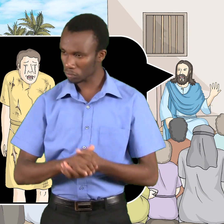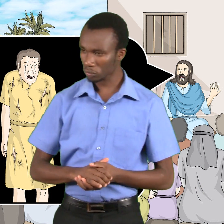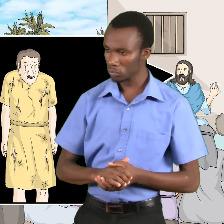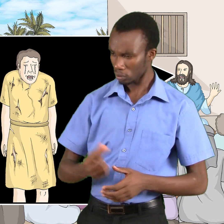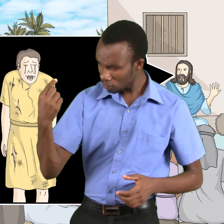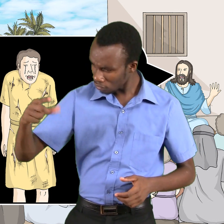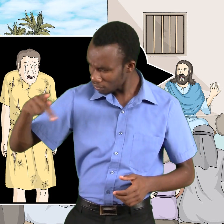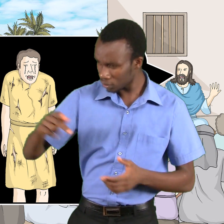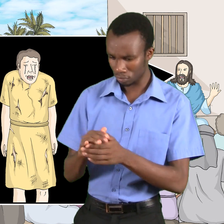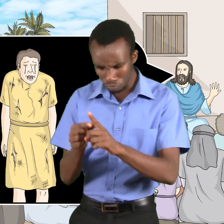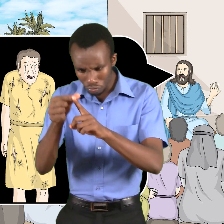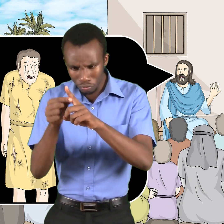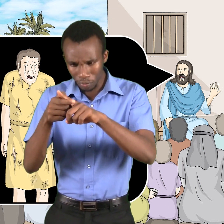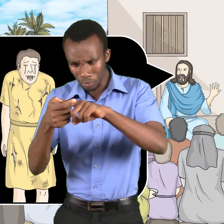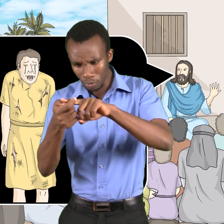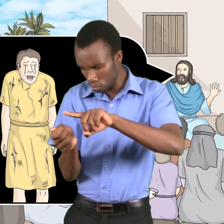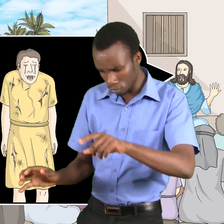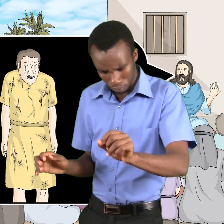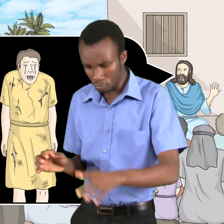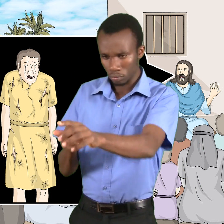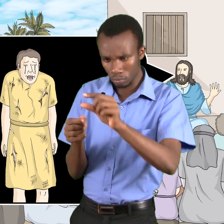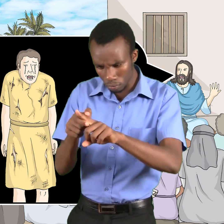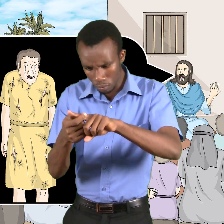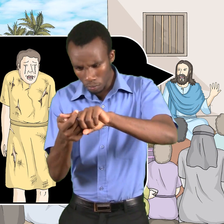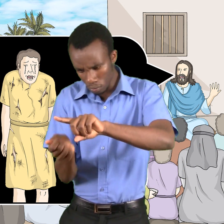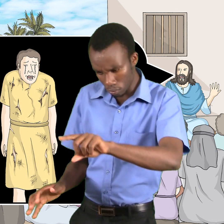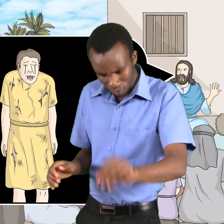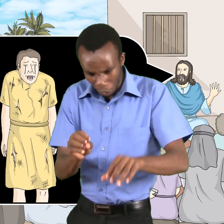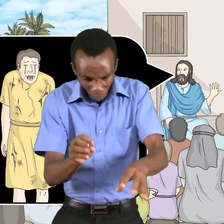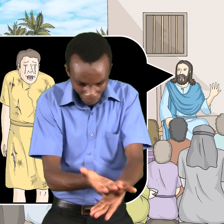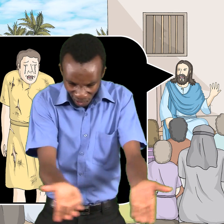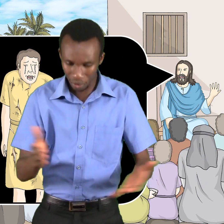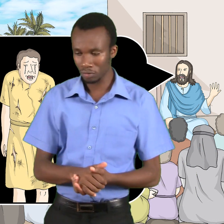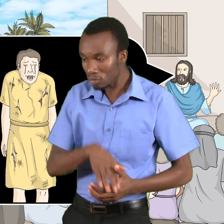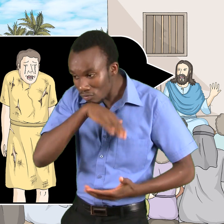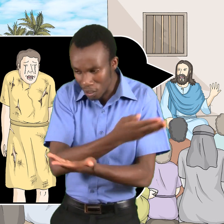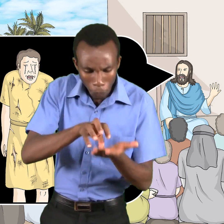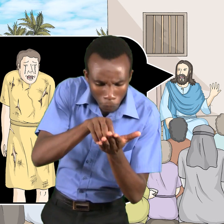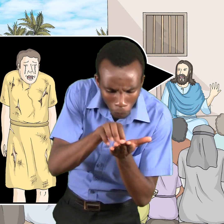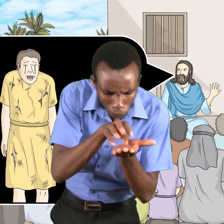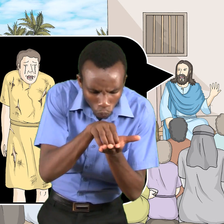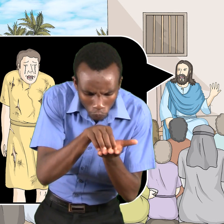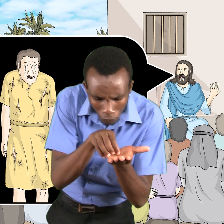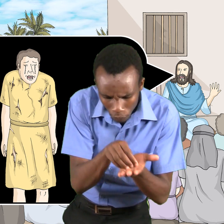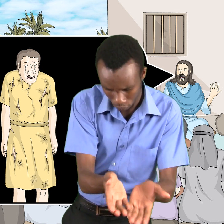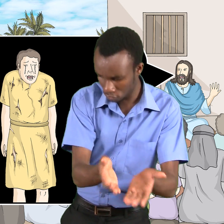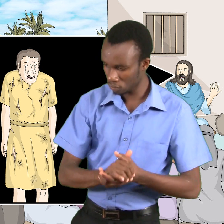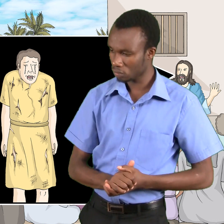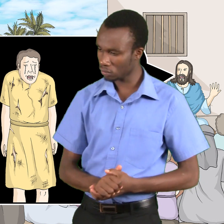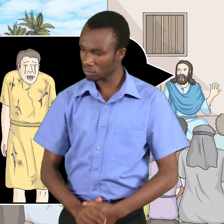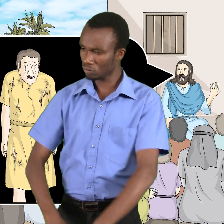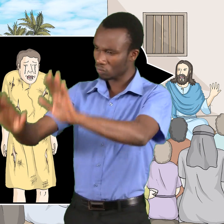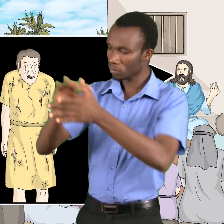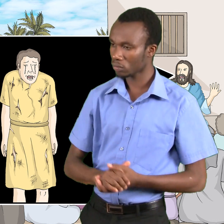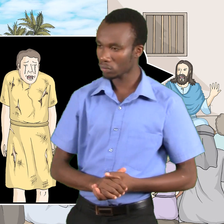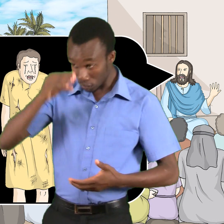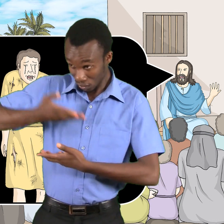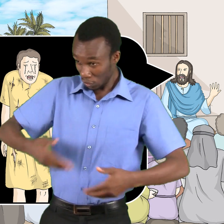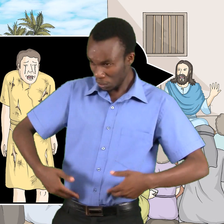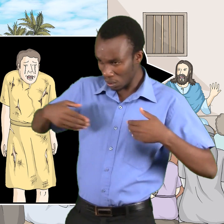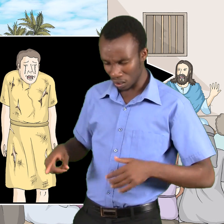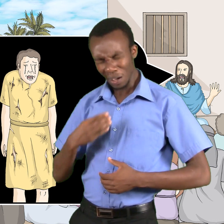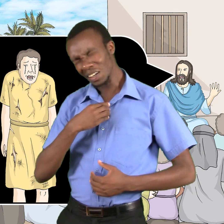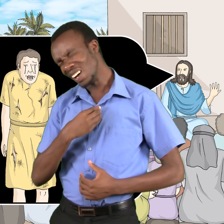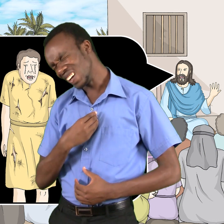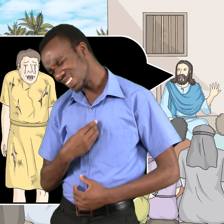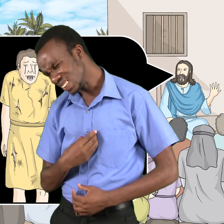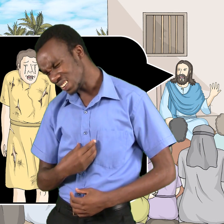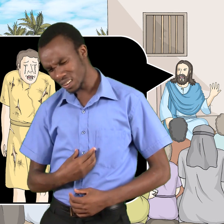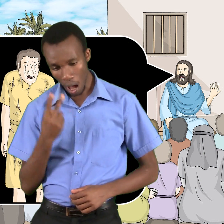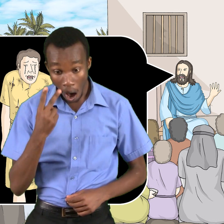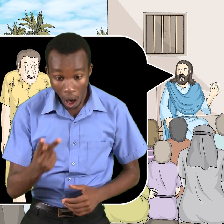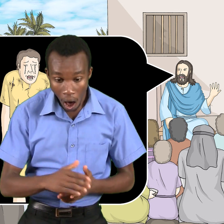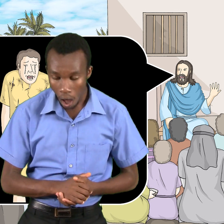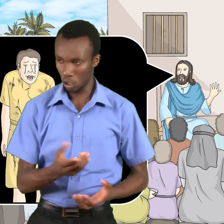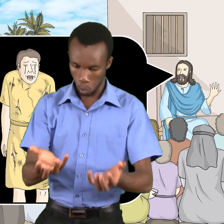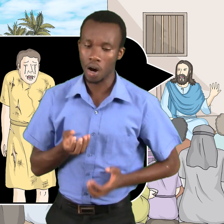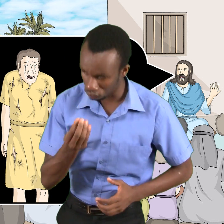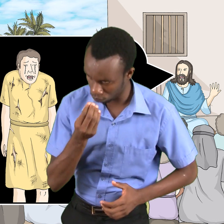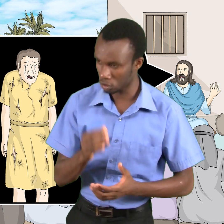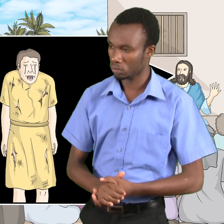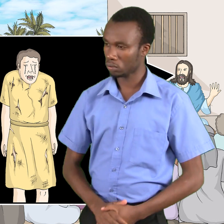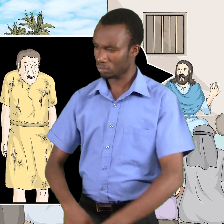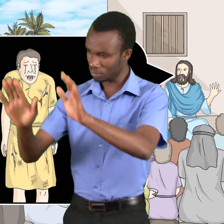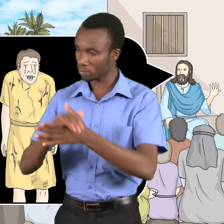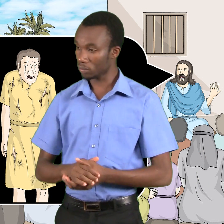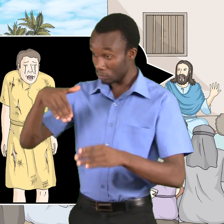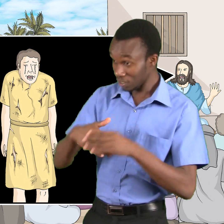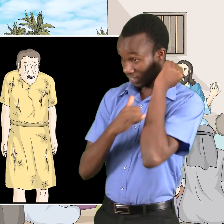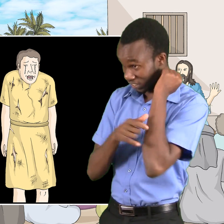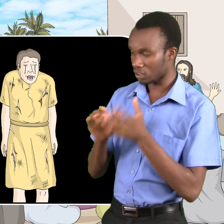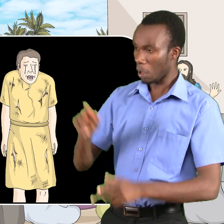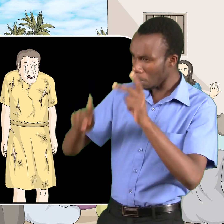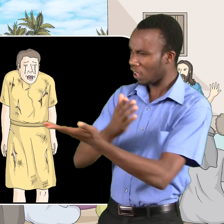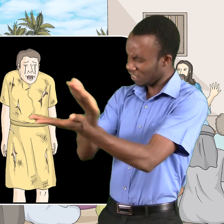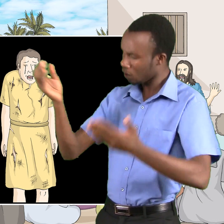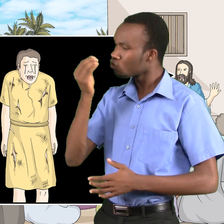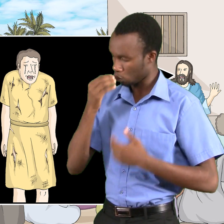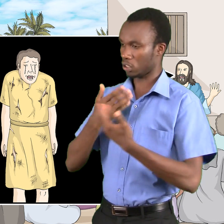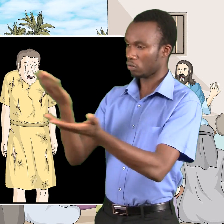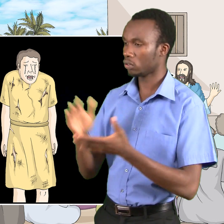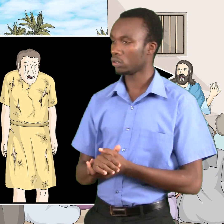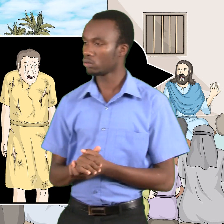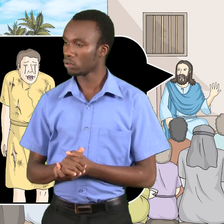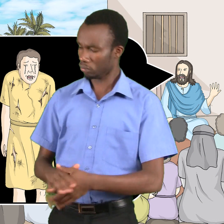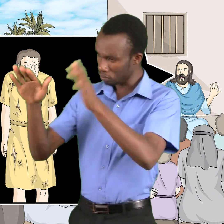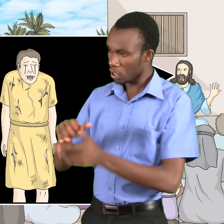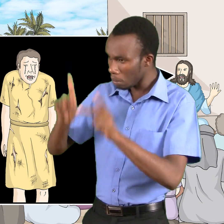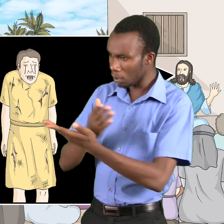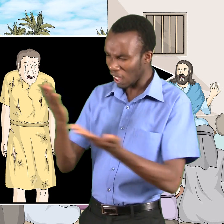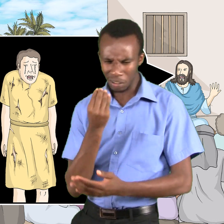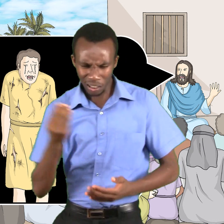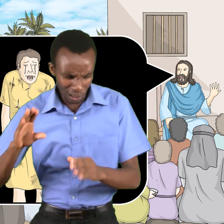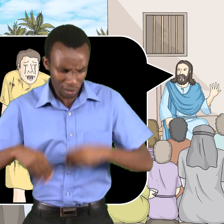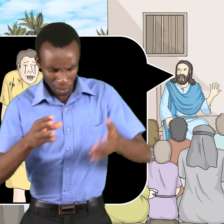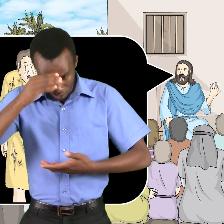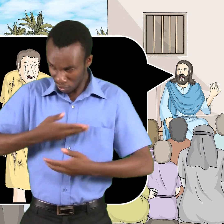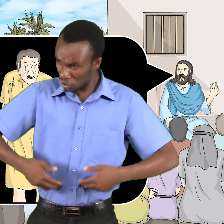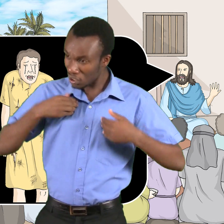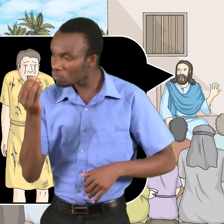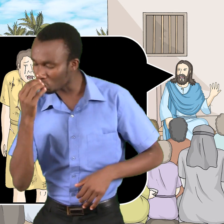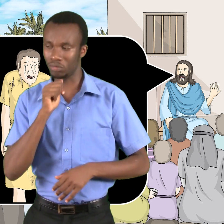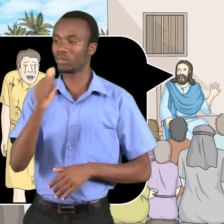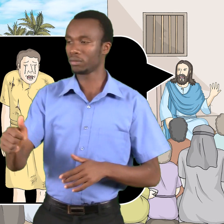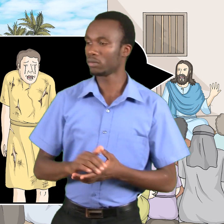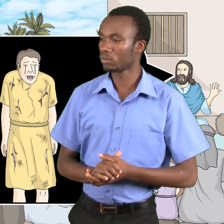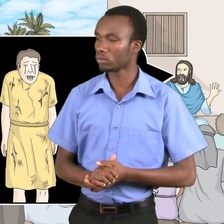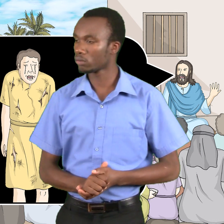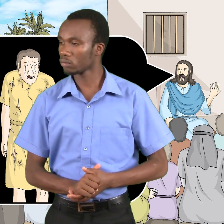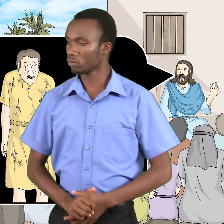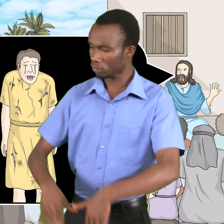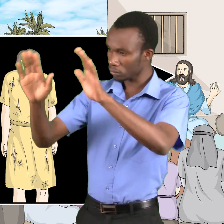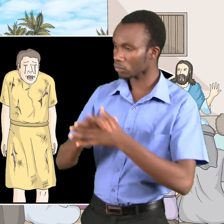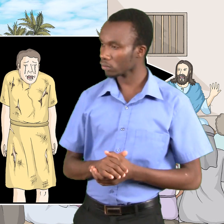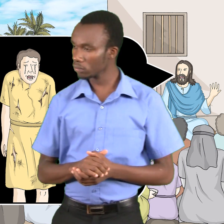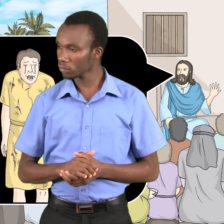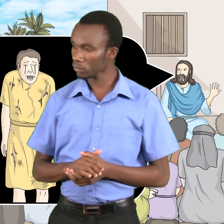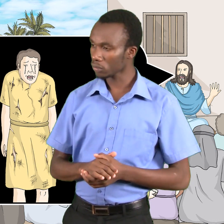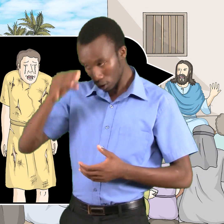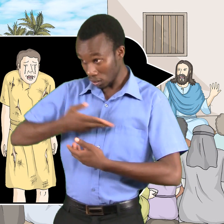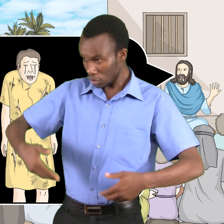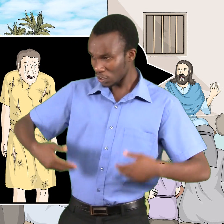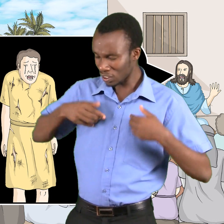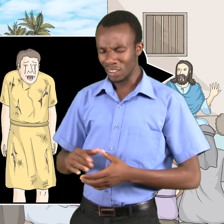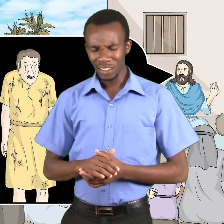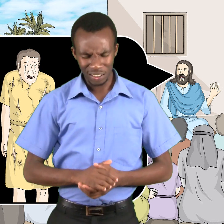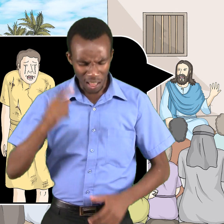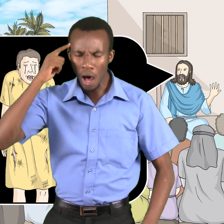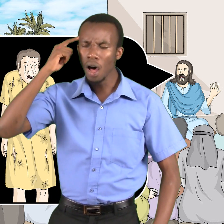He longed to fill his belly with the pods the pigs were eating, but no one would give him a thing.